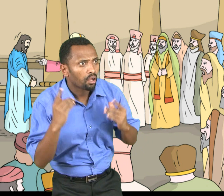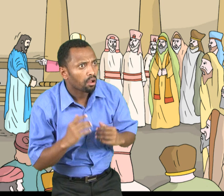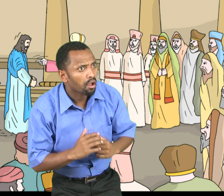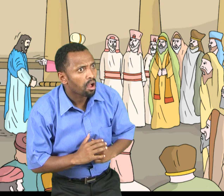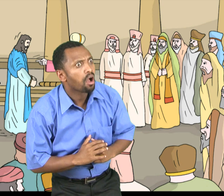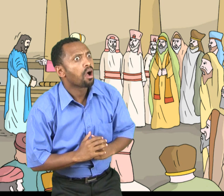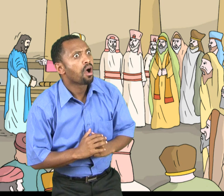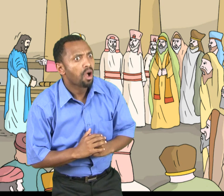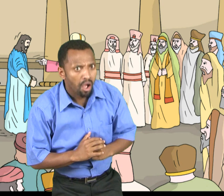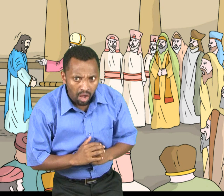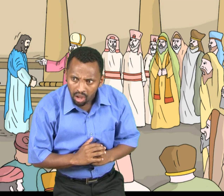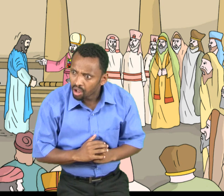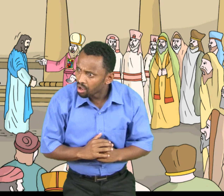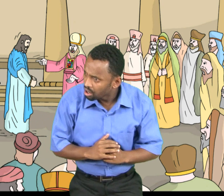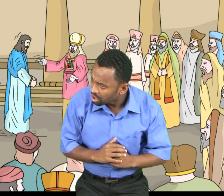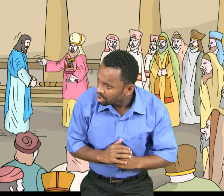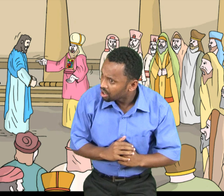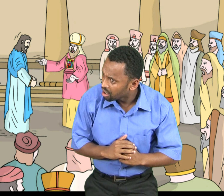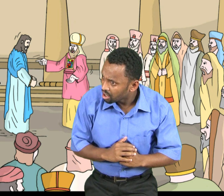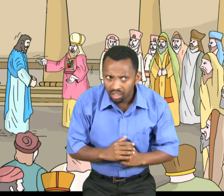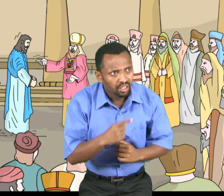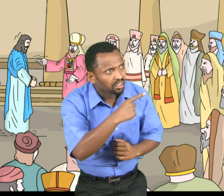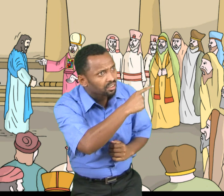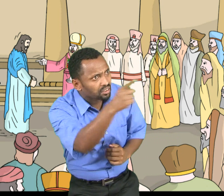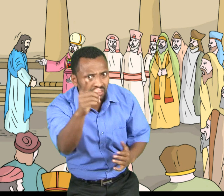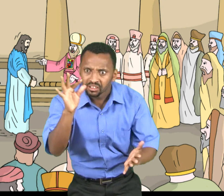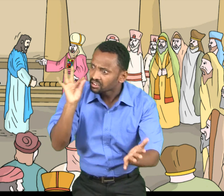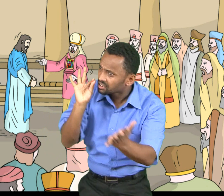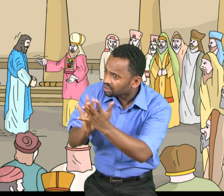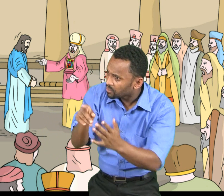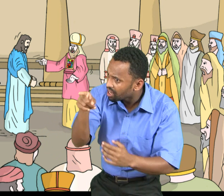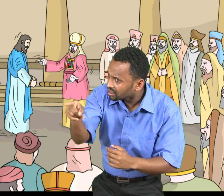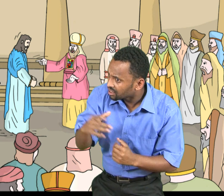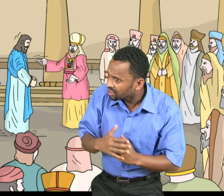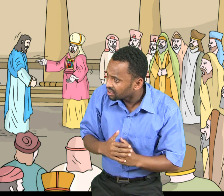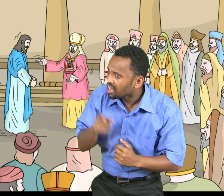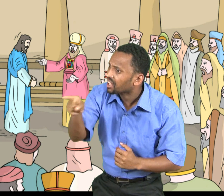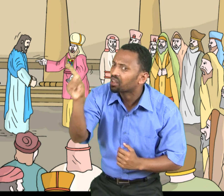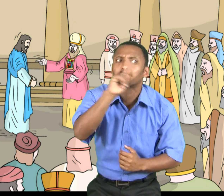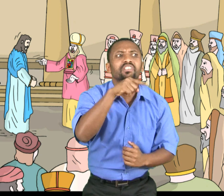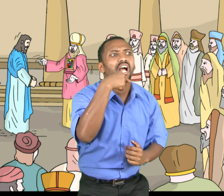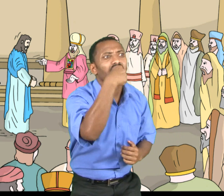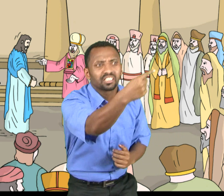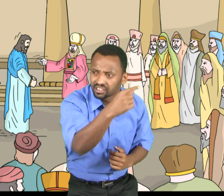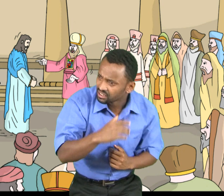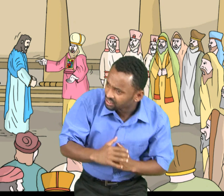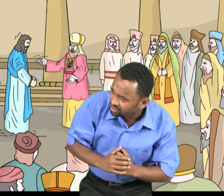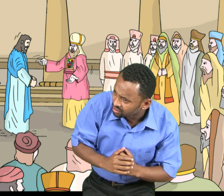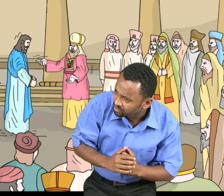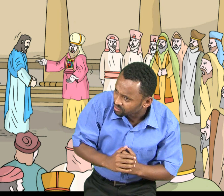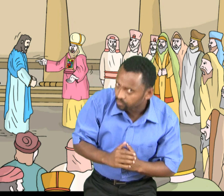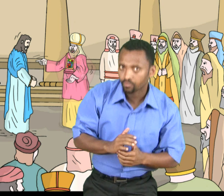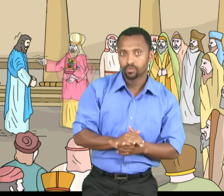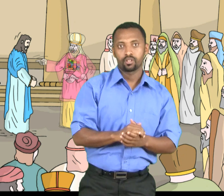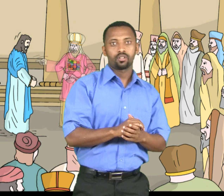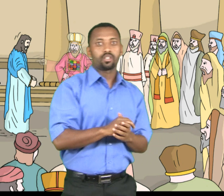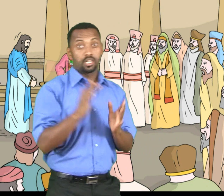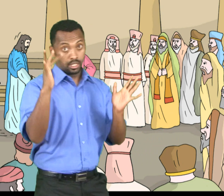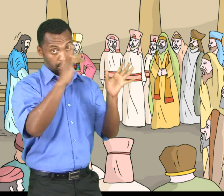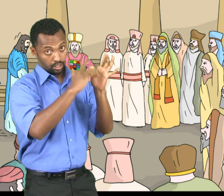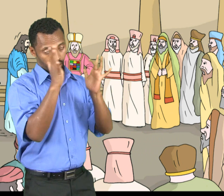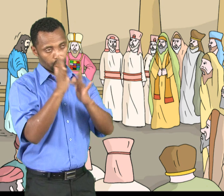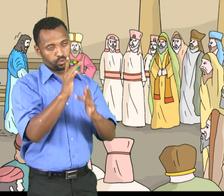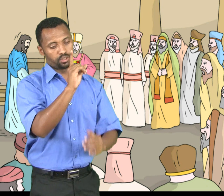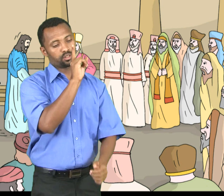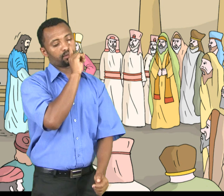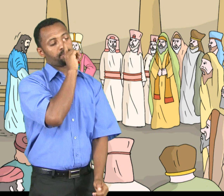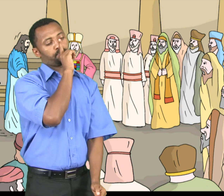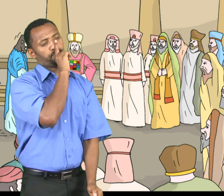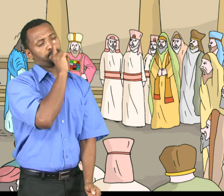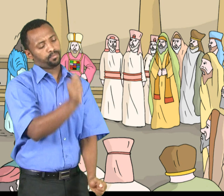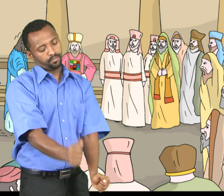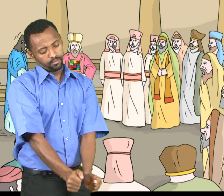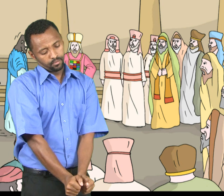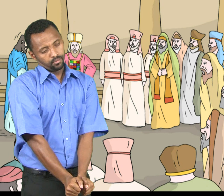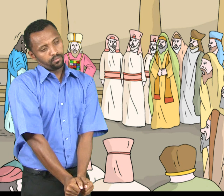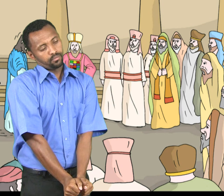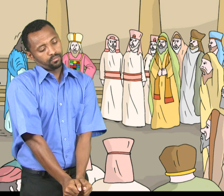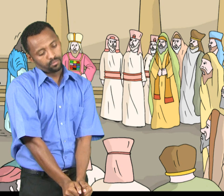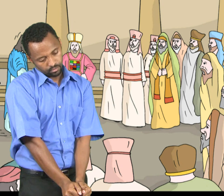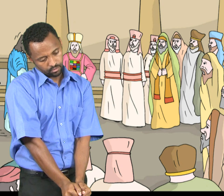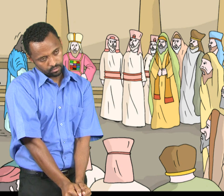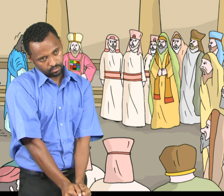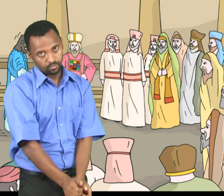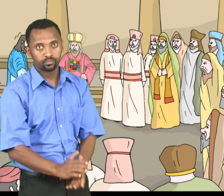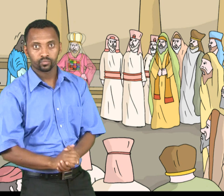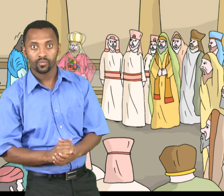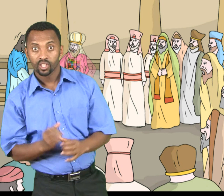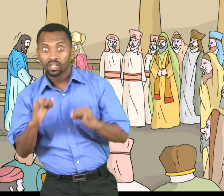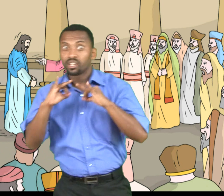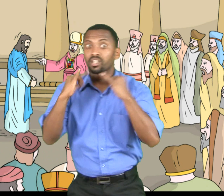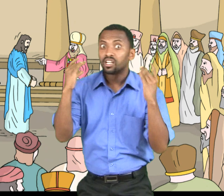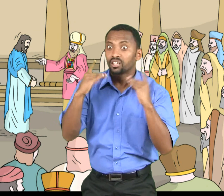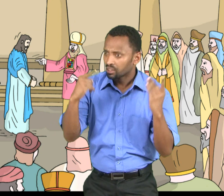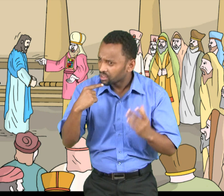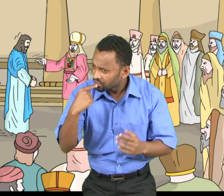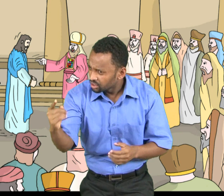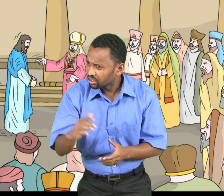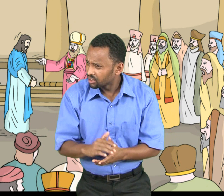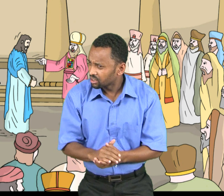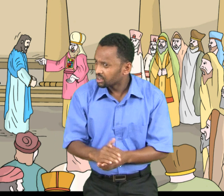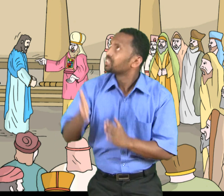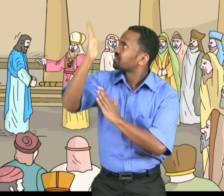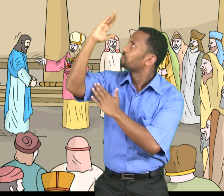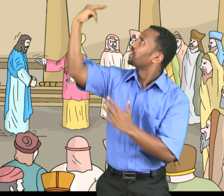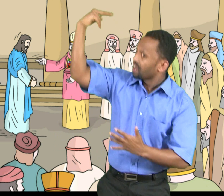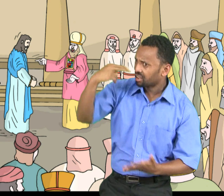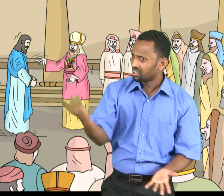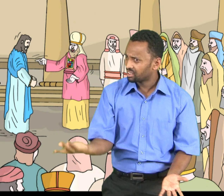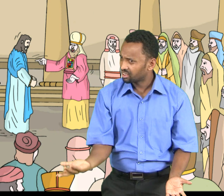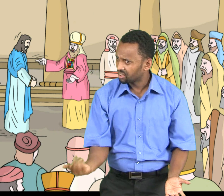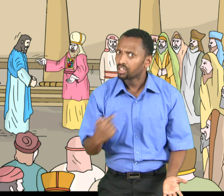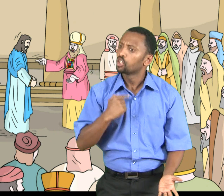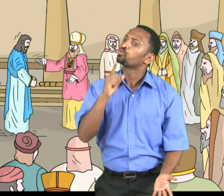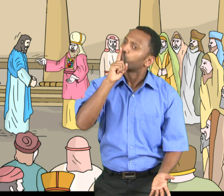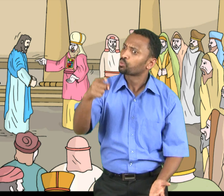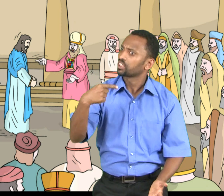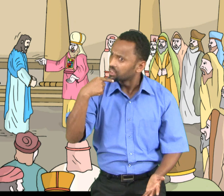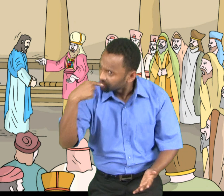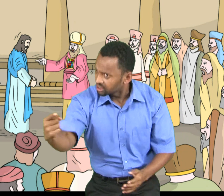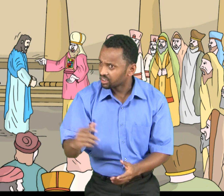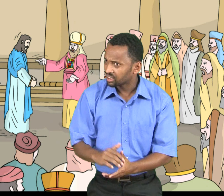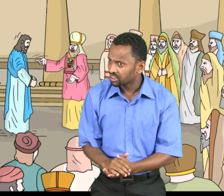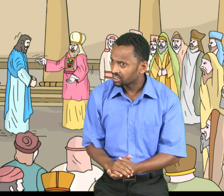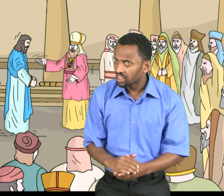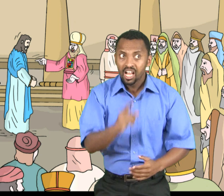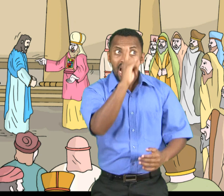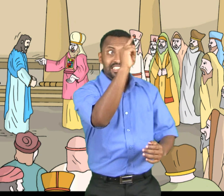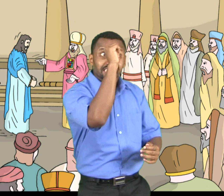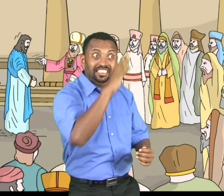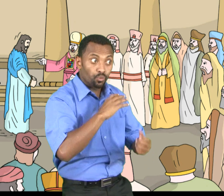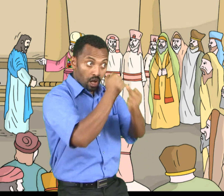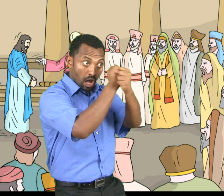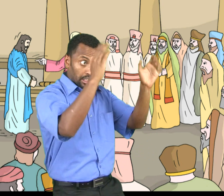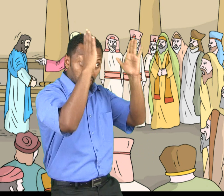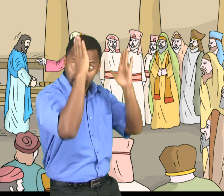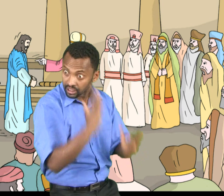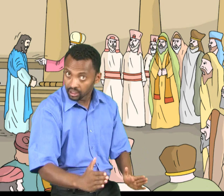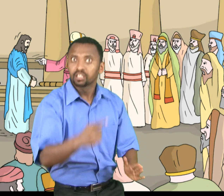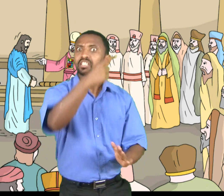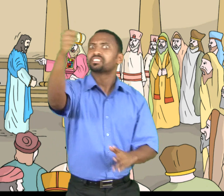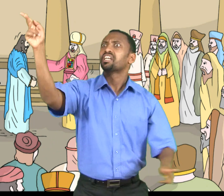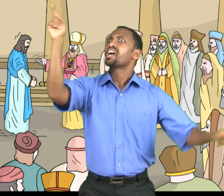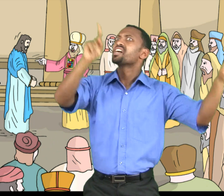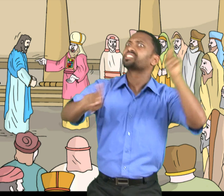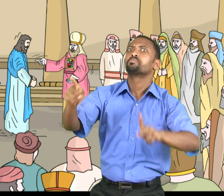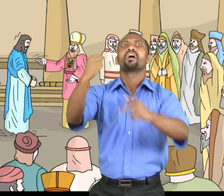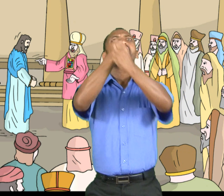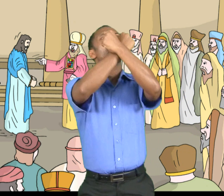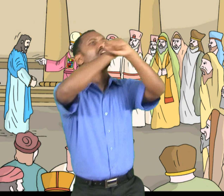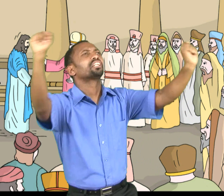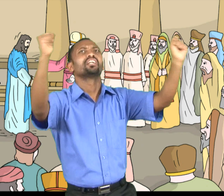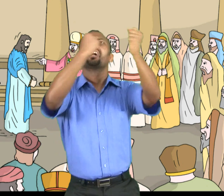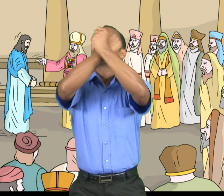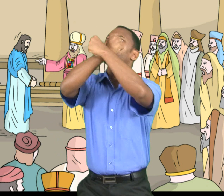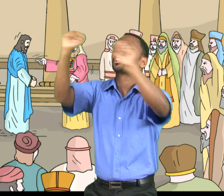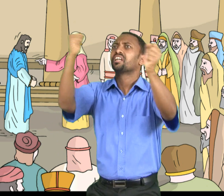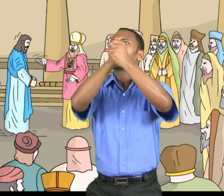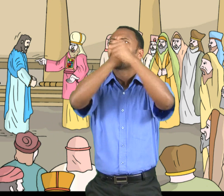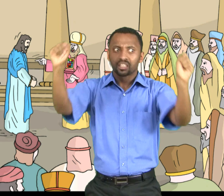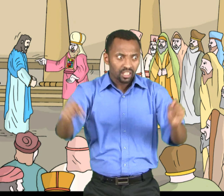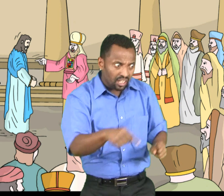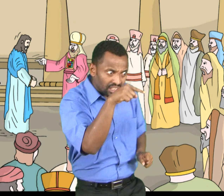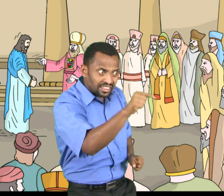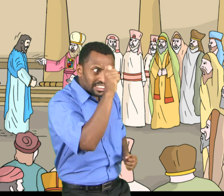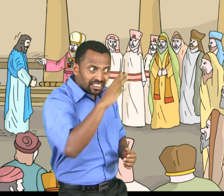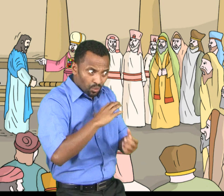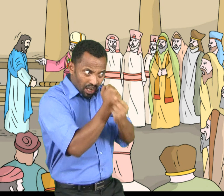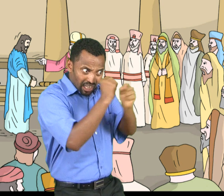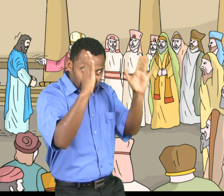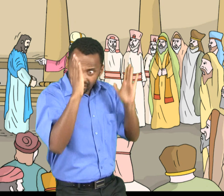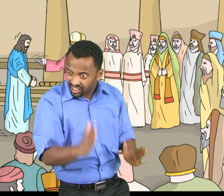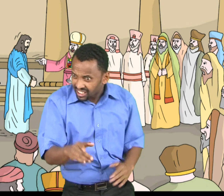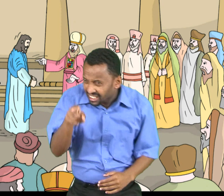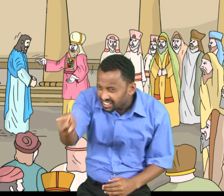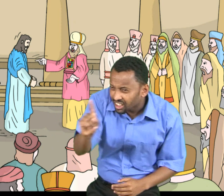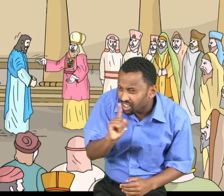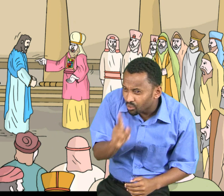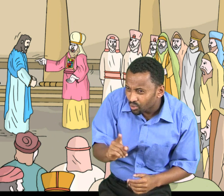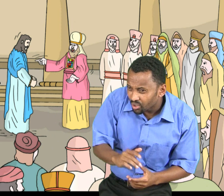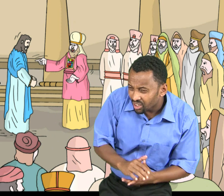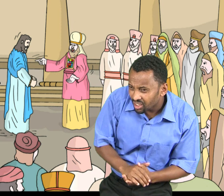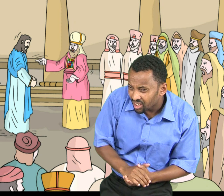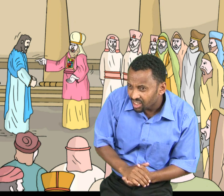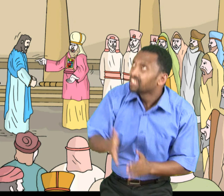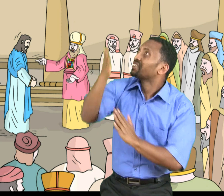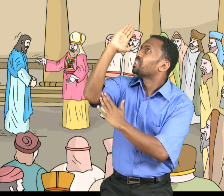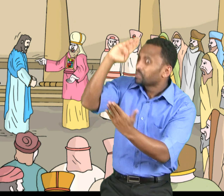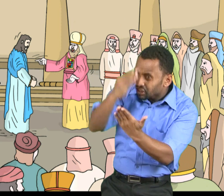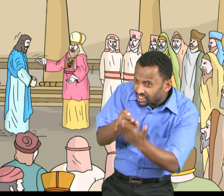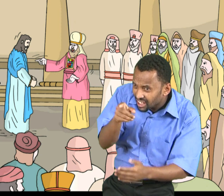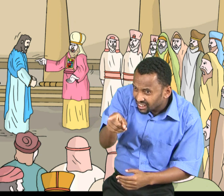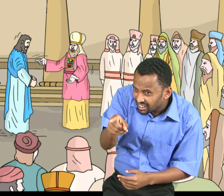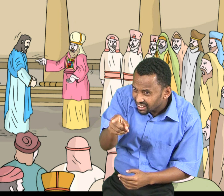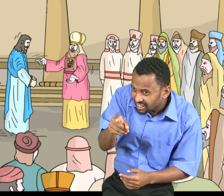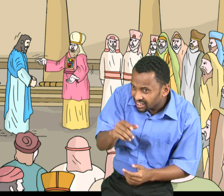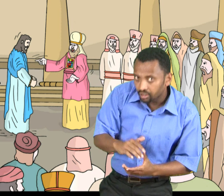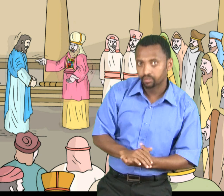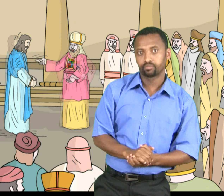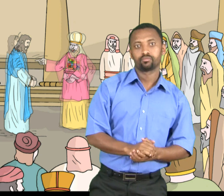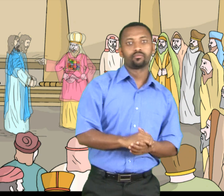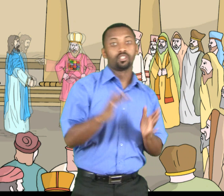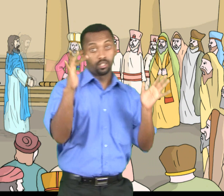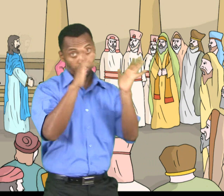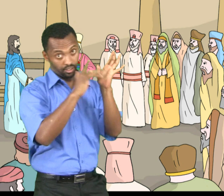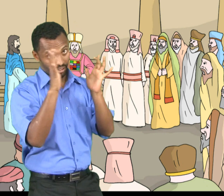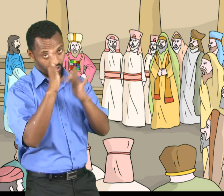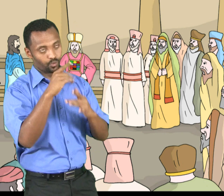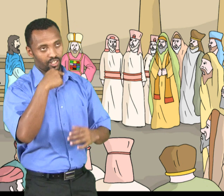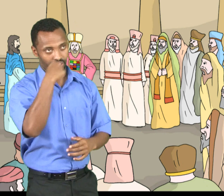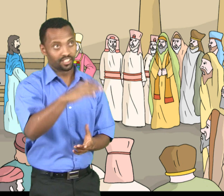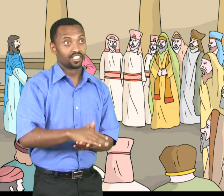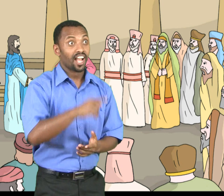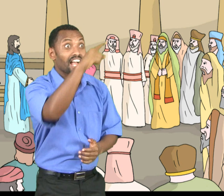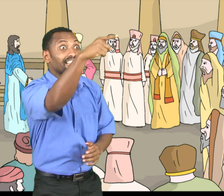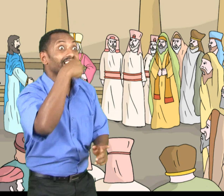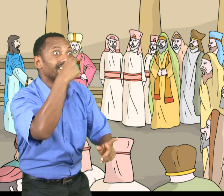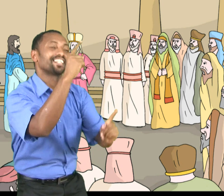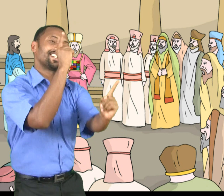What are these men testifying against You?” But Jesus remained silent. Then the high priest said to Him, “I charge You under oath by the living God: Tell us if You are the Christ, the Son of God.”